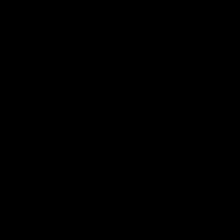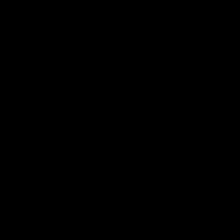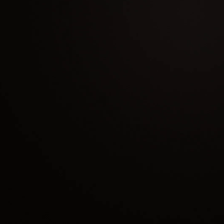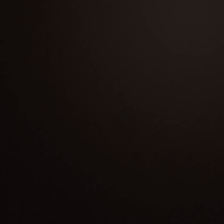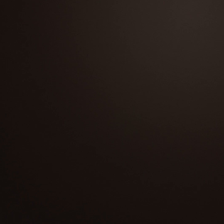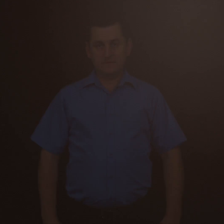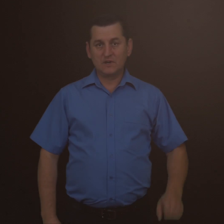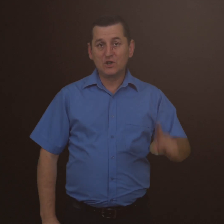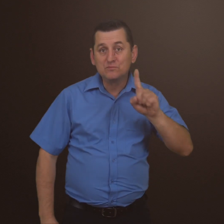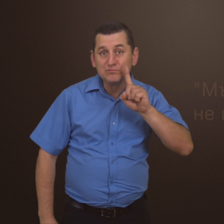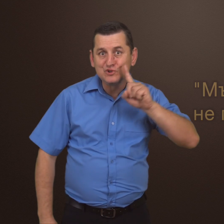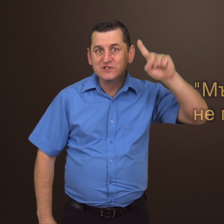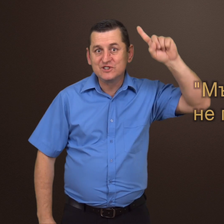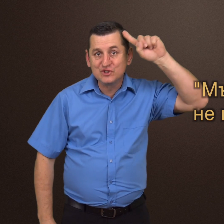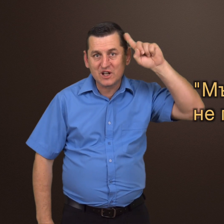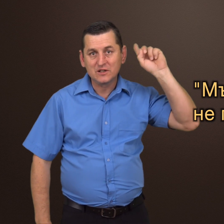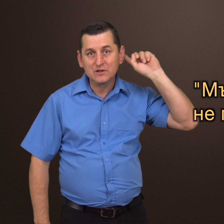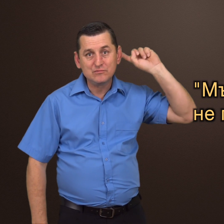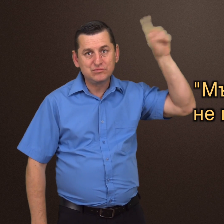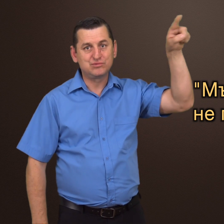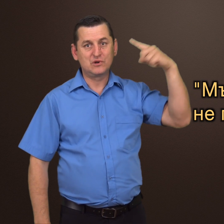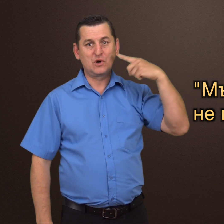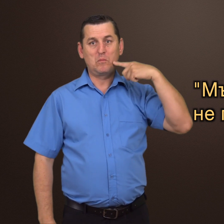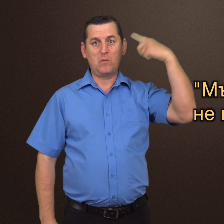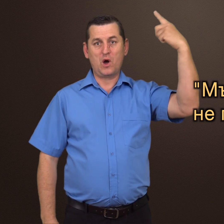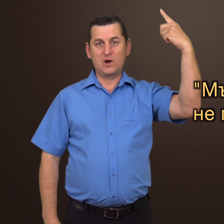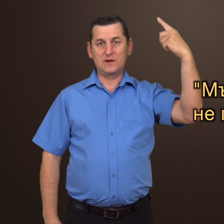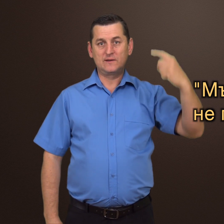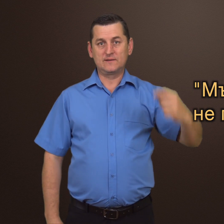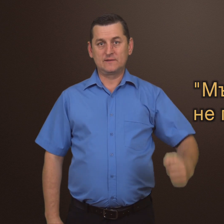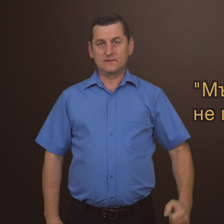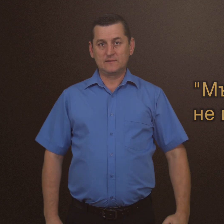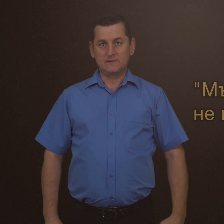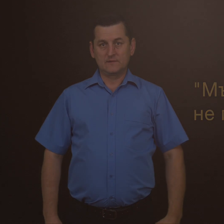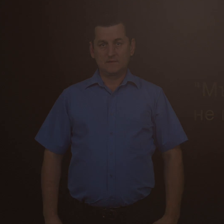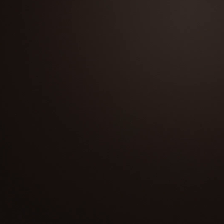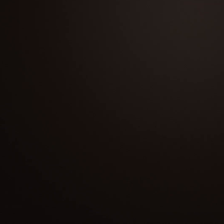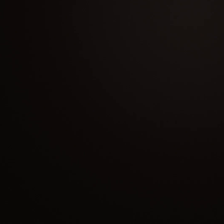Man and woman disobey God